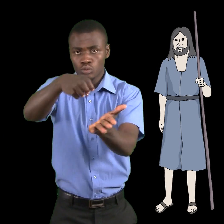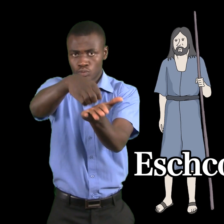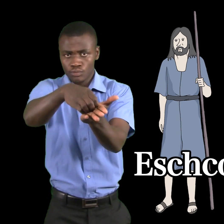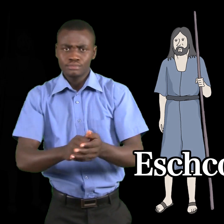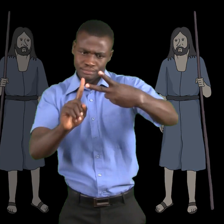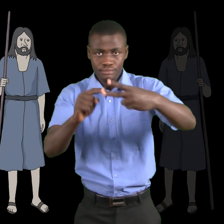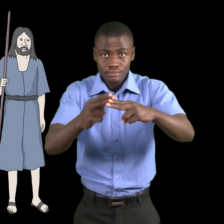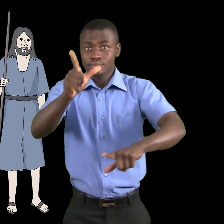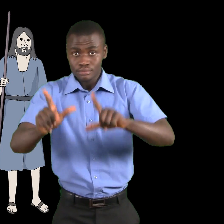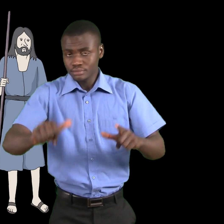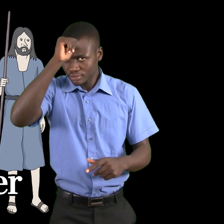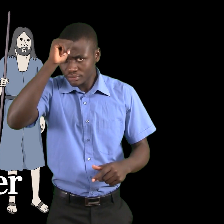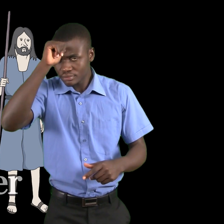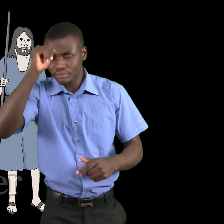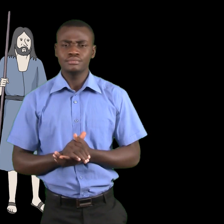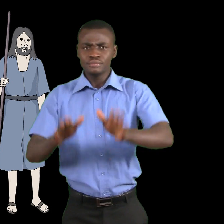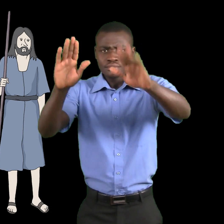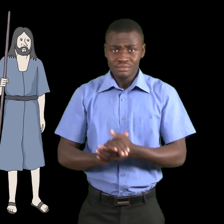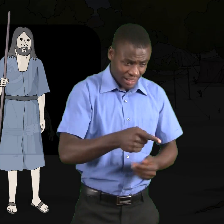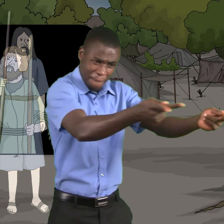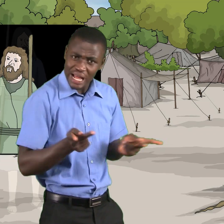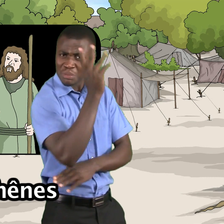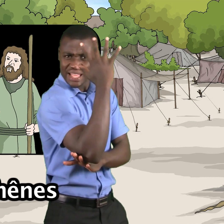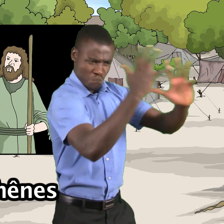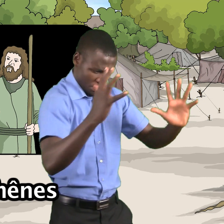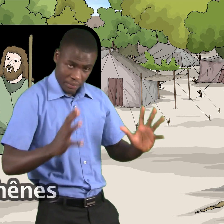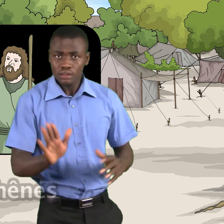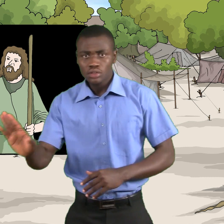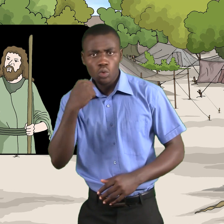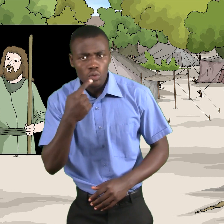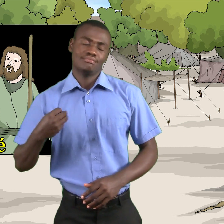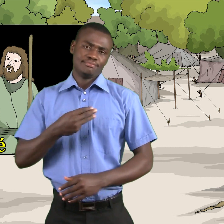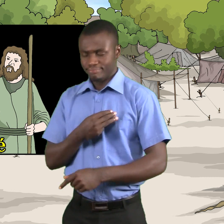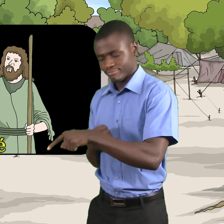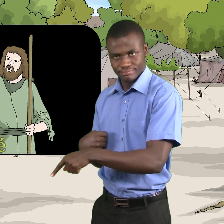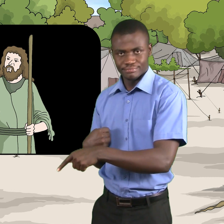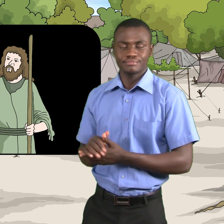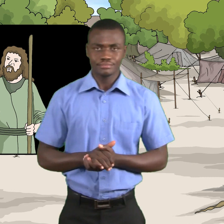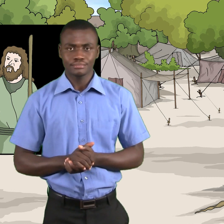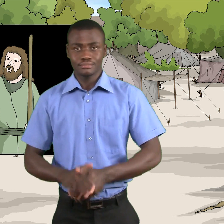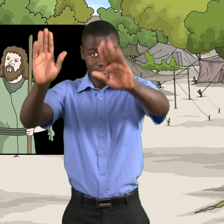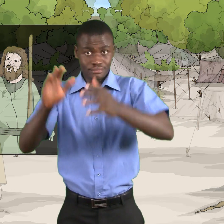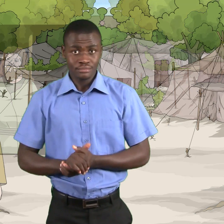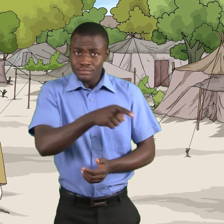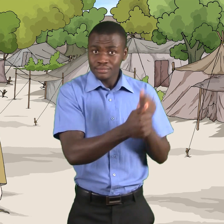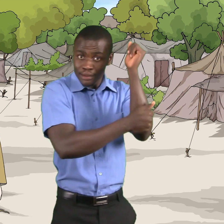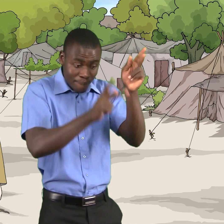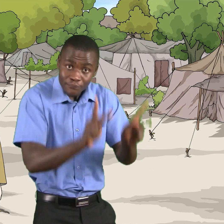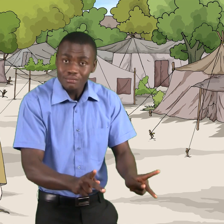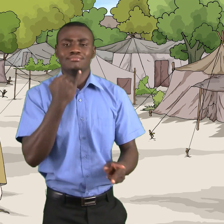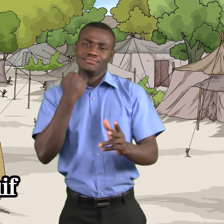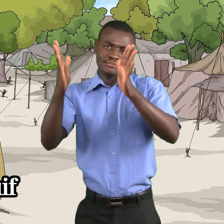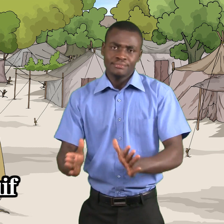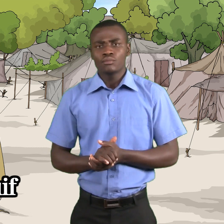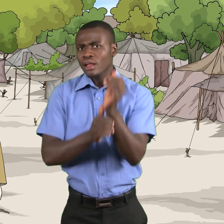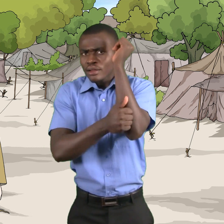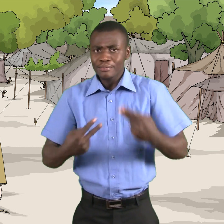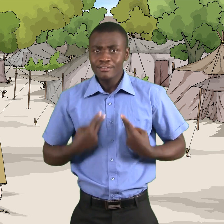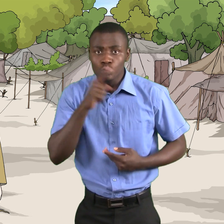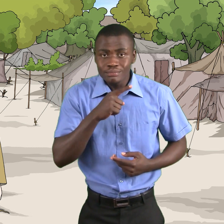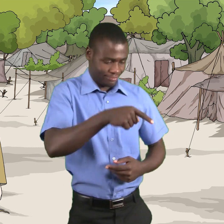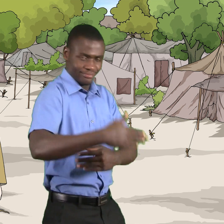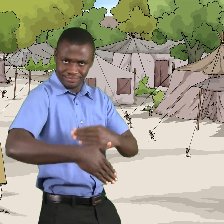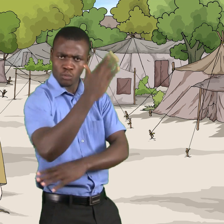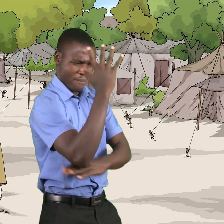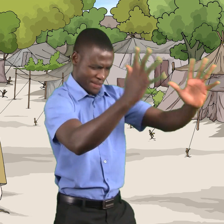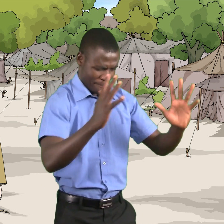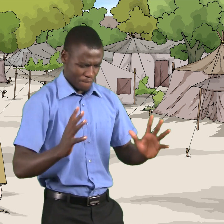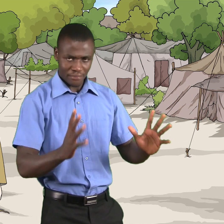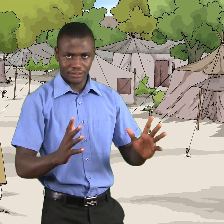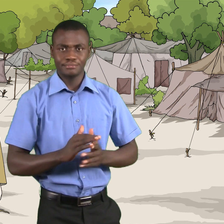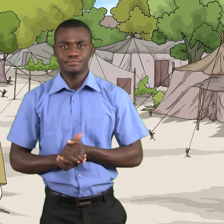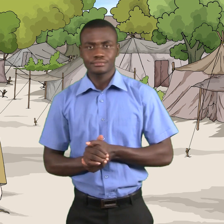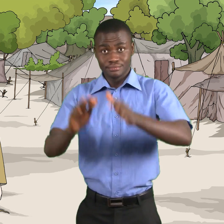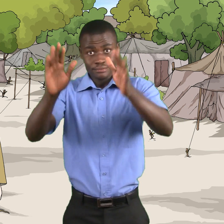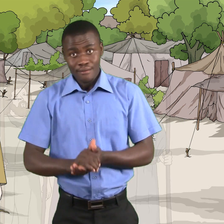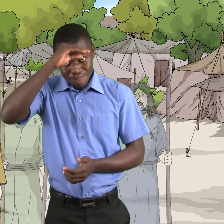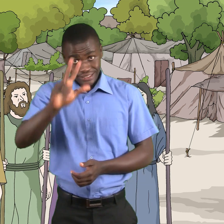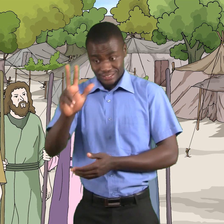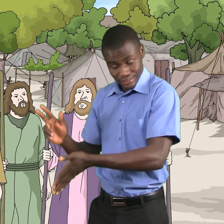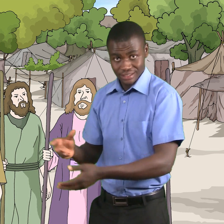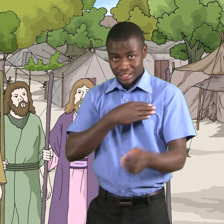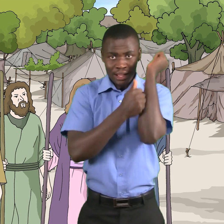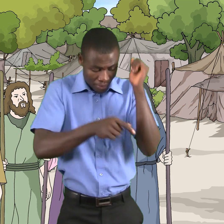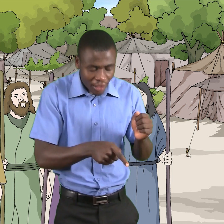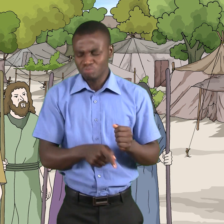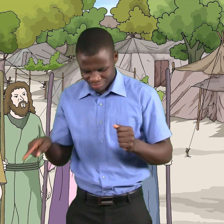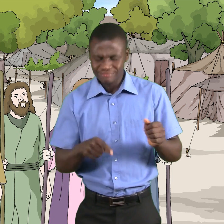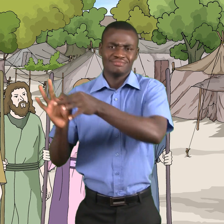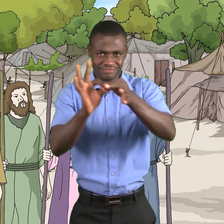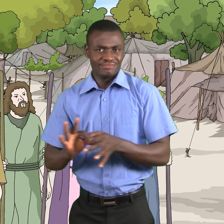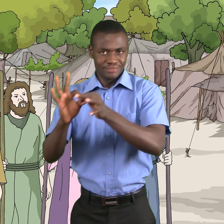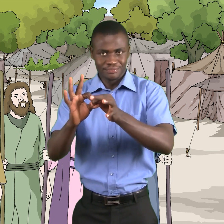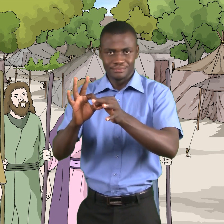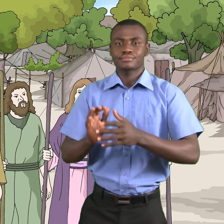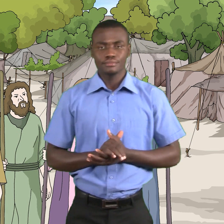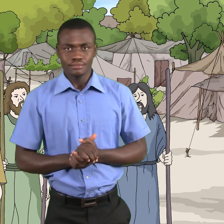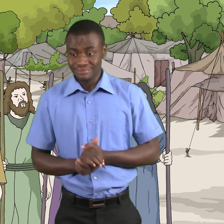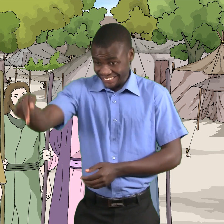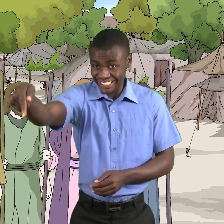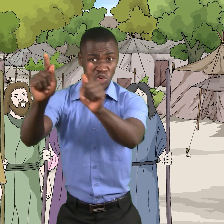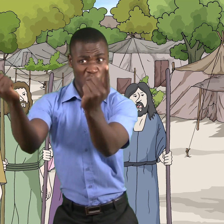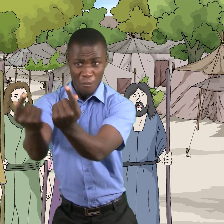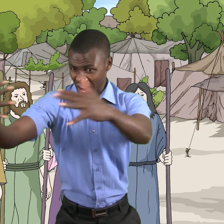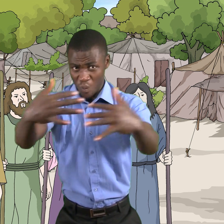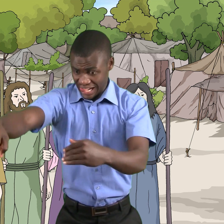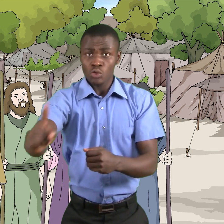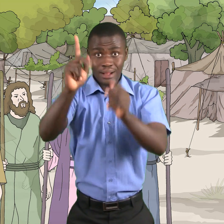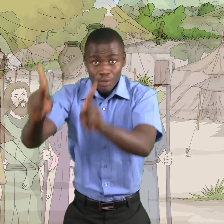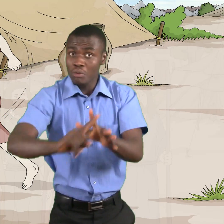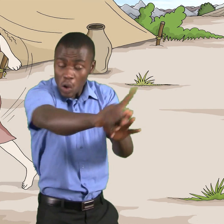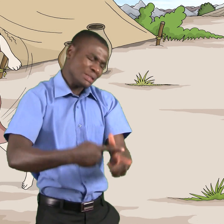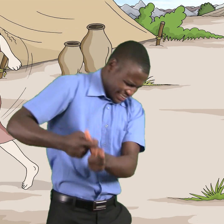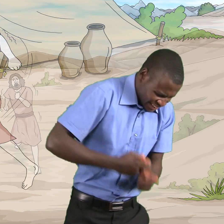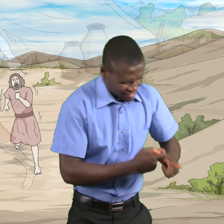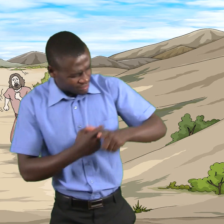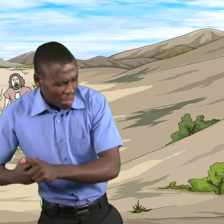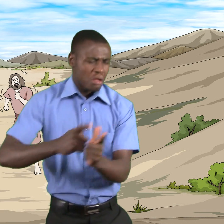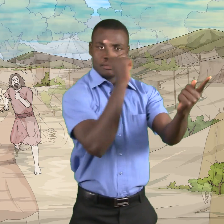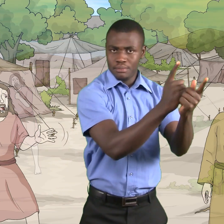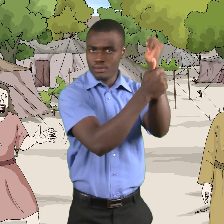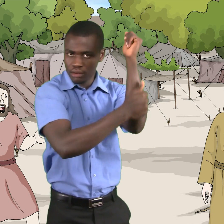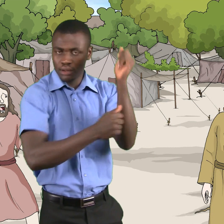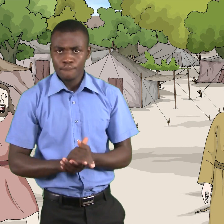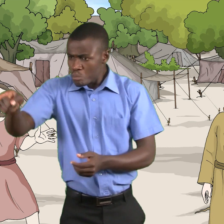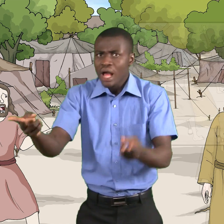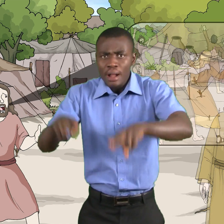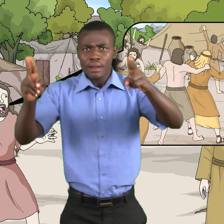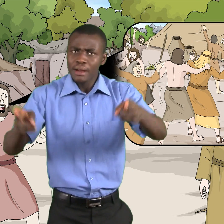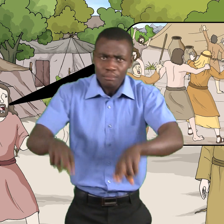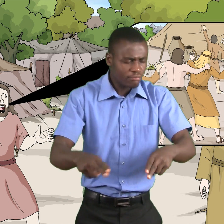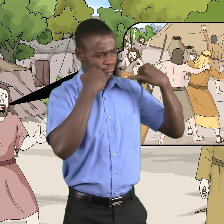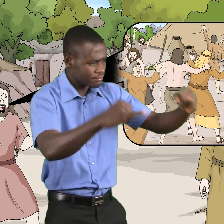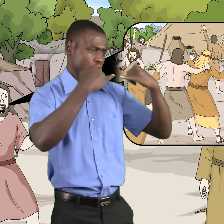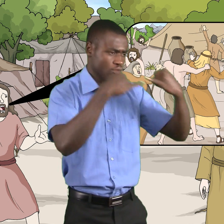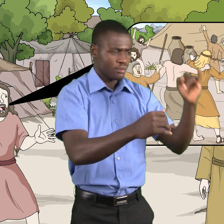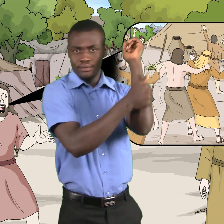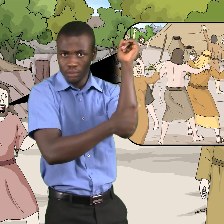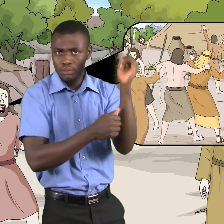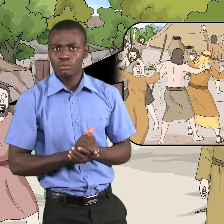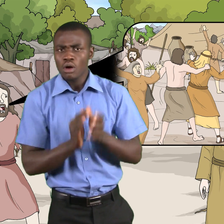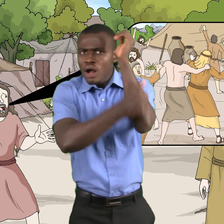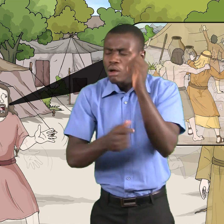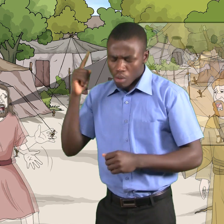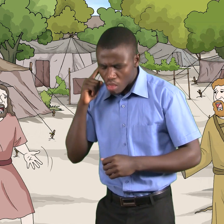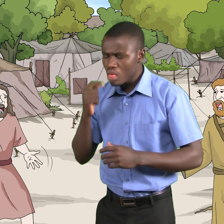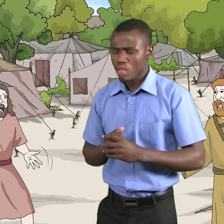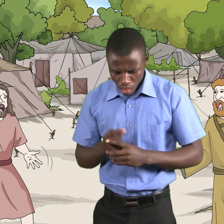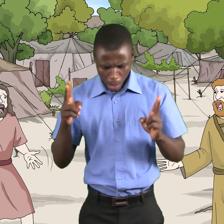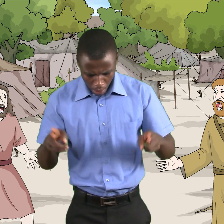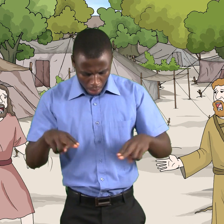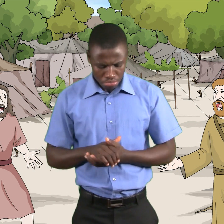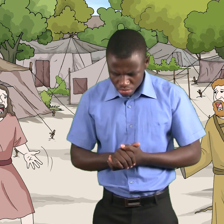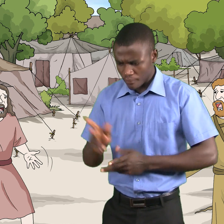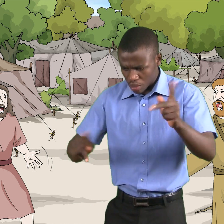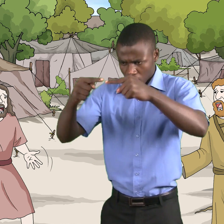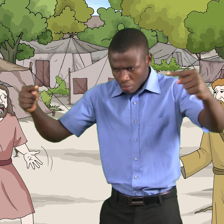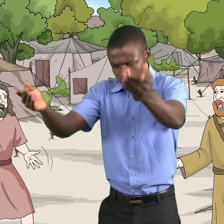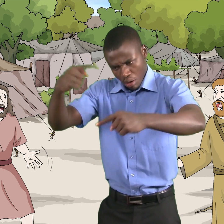Now Abram was living near the Oaks of Mamre the Amorite, a brother of Eshcol and Aner, all of whom were bound by treaty to Abram.